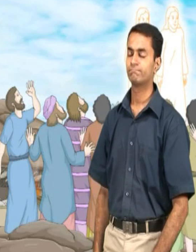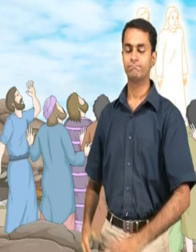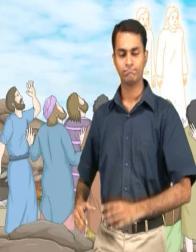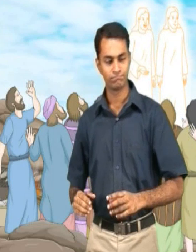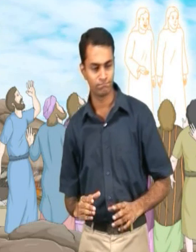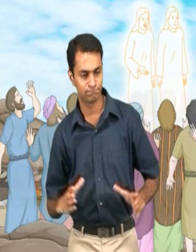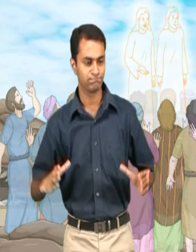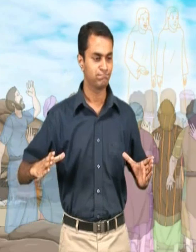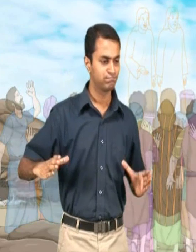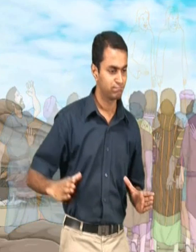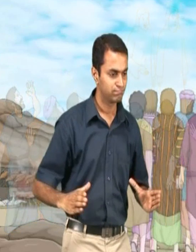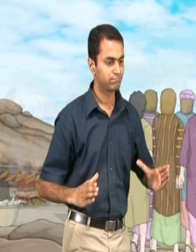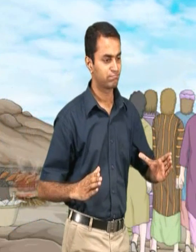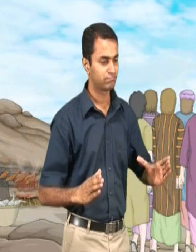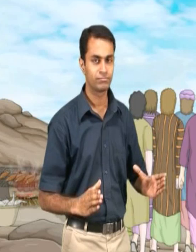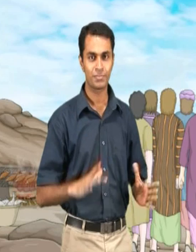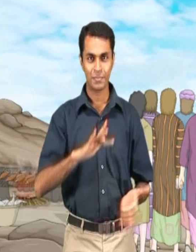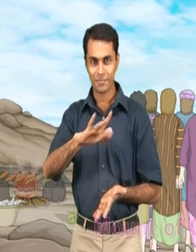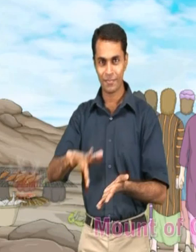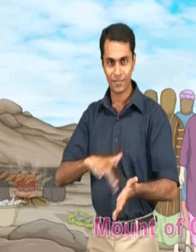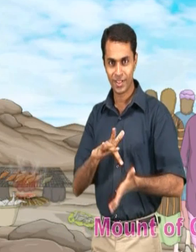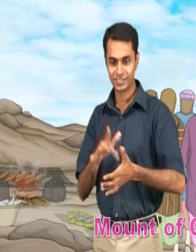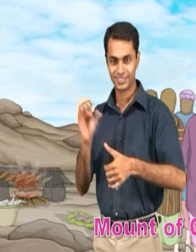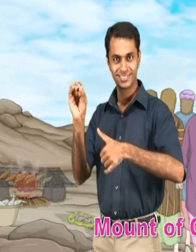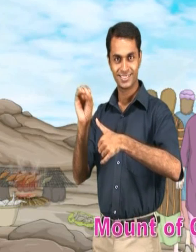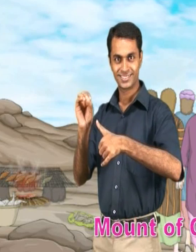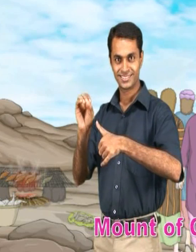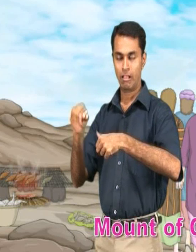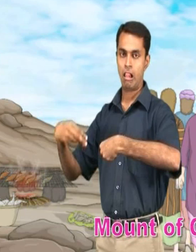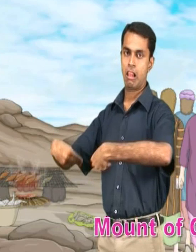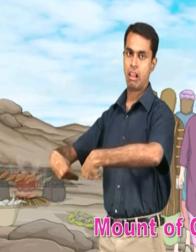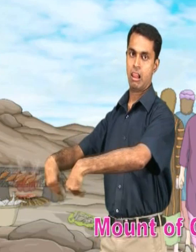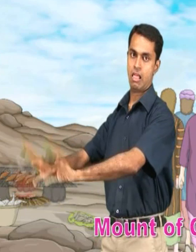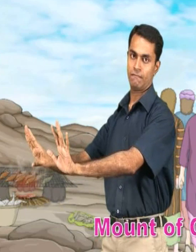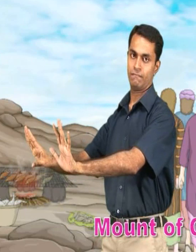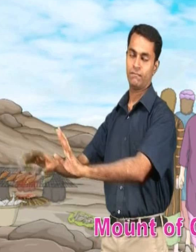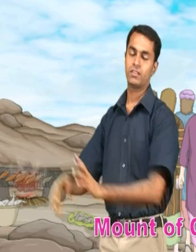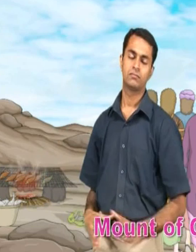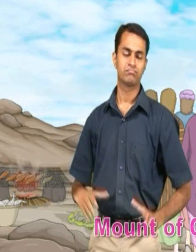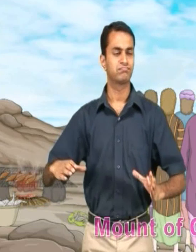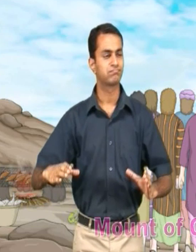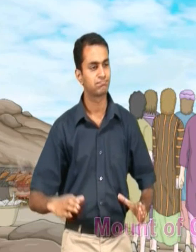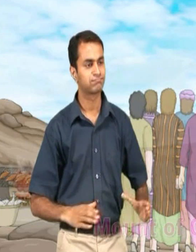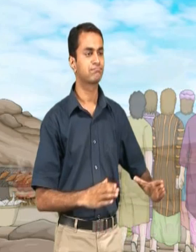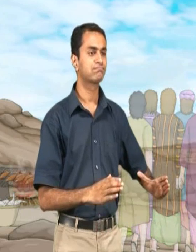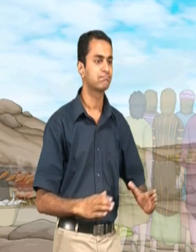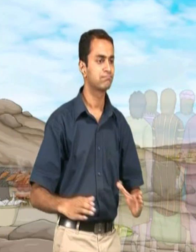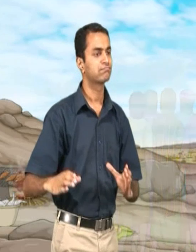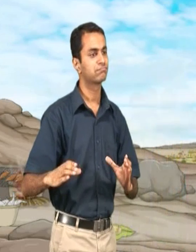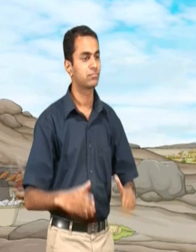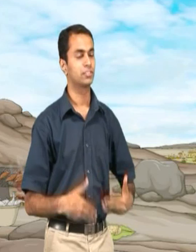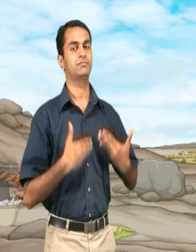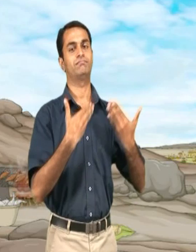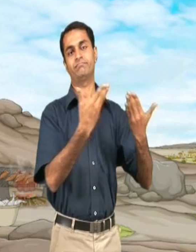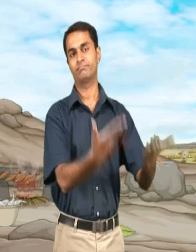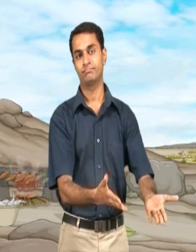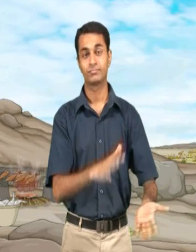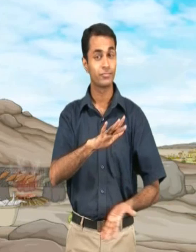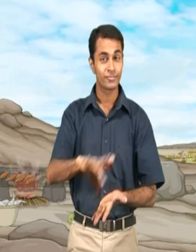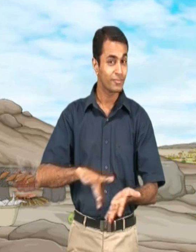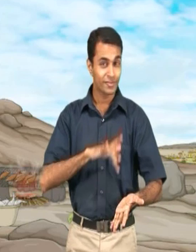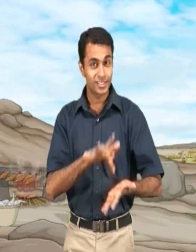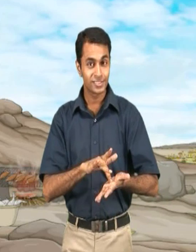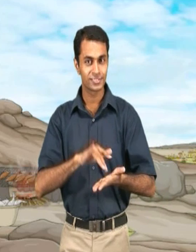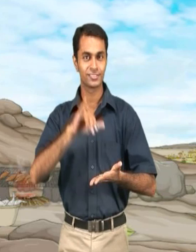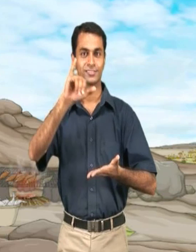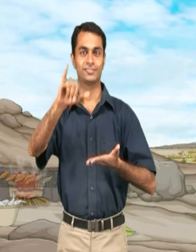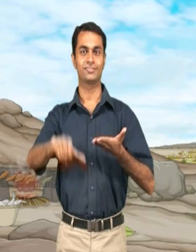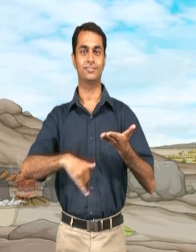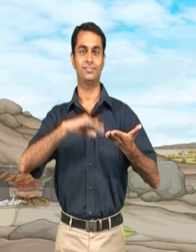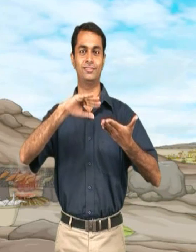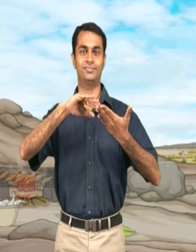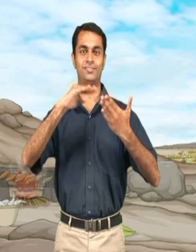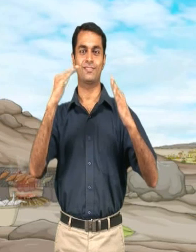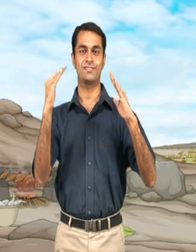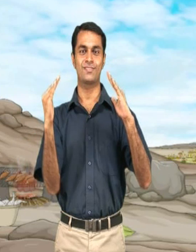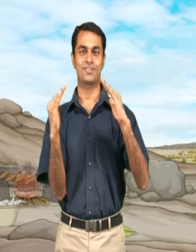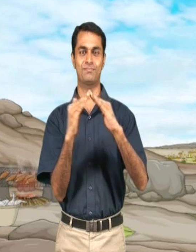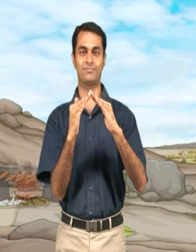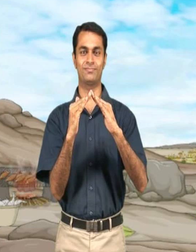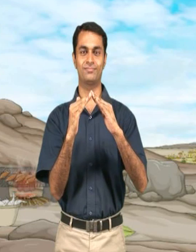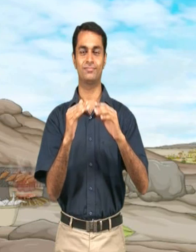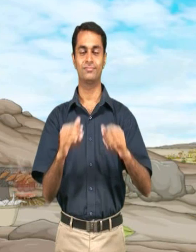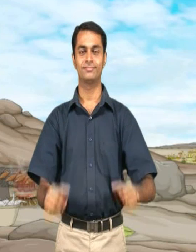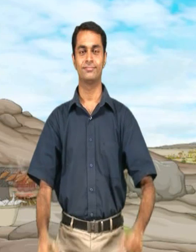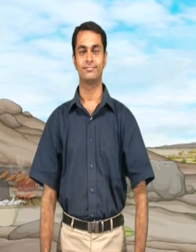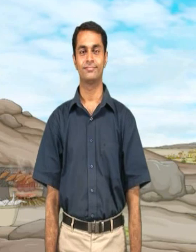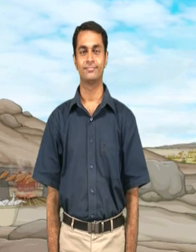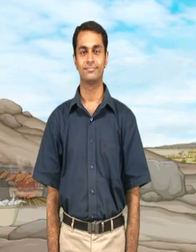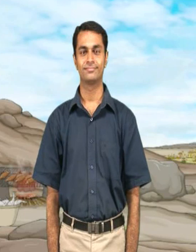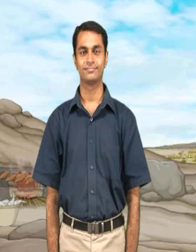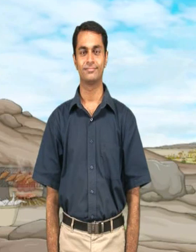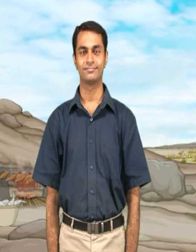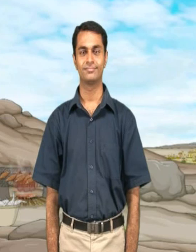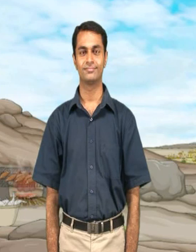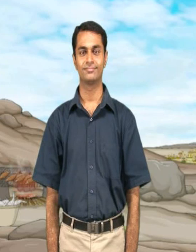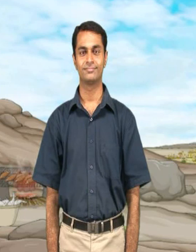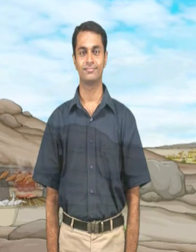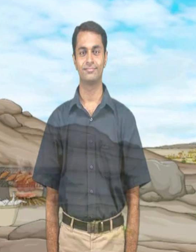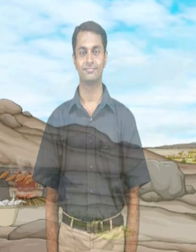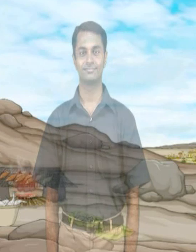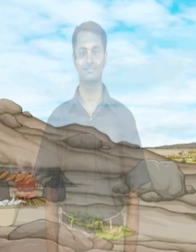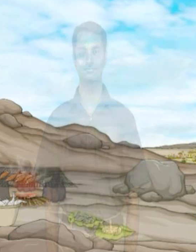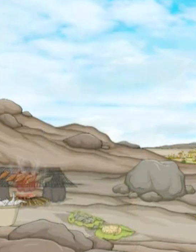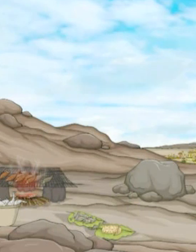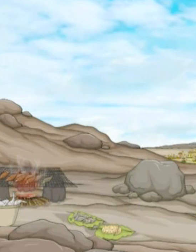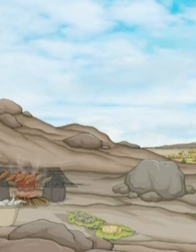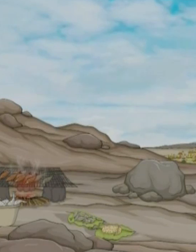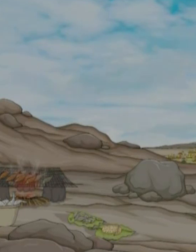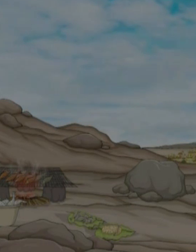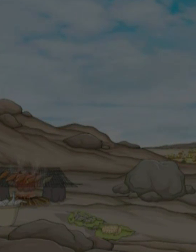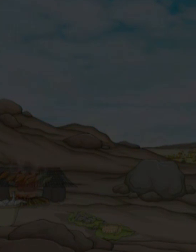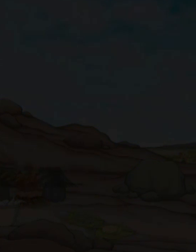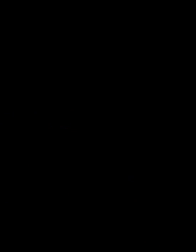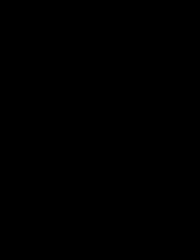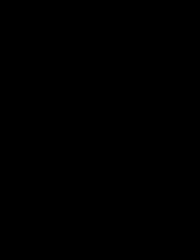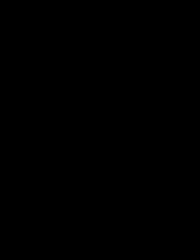Then they returned to Jerusalem from the Mount of Olives, which is near the city, a Sabbath day’s journey away.